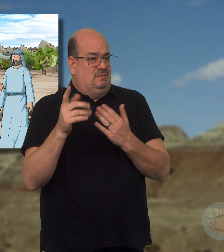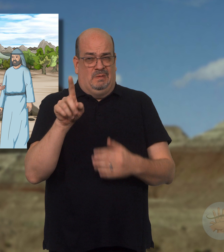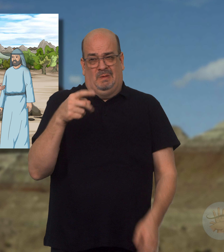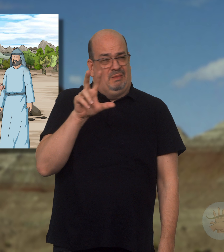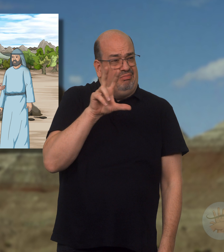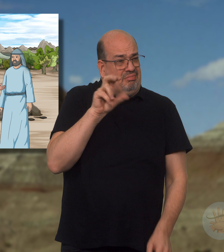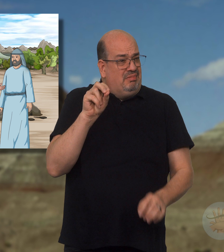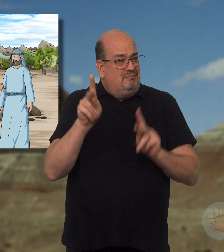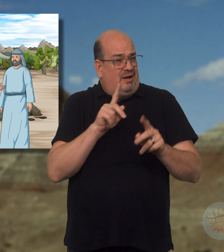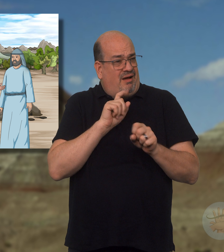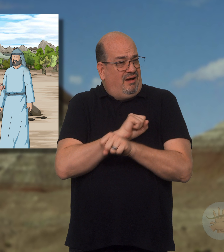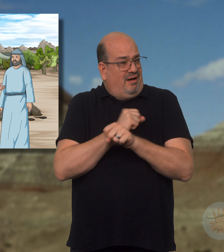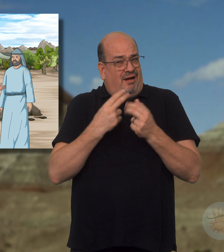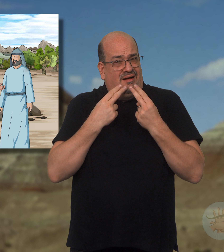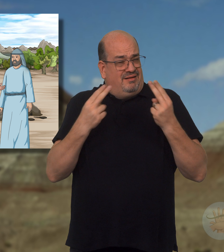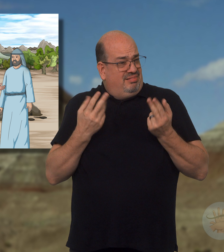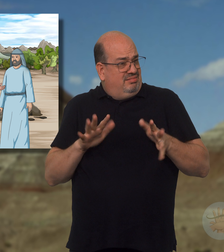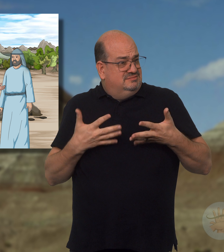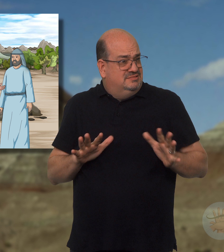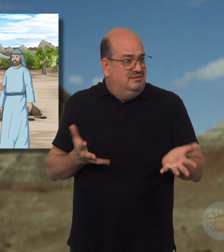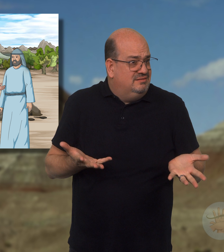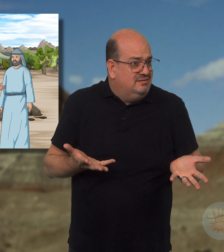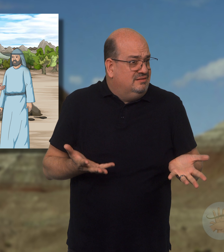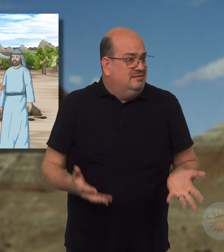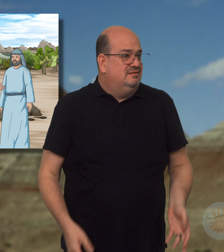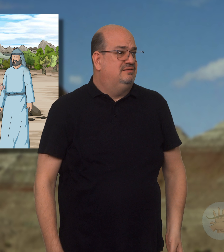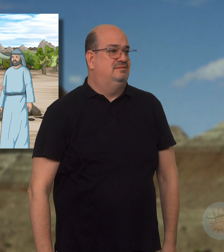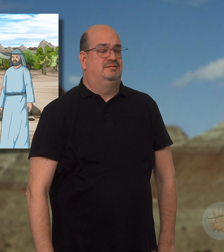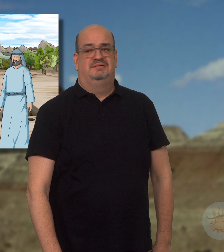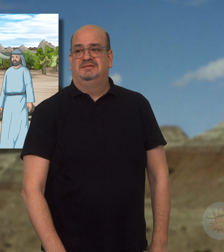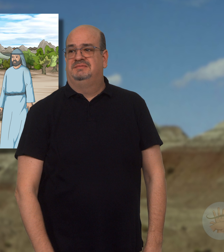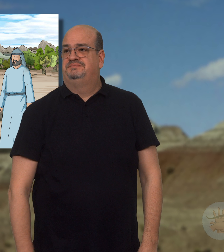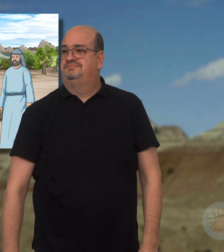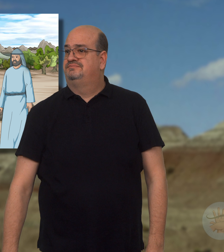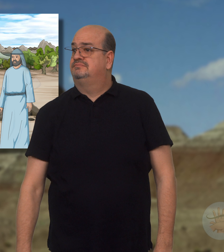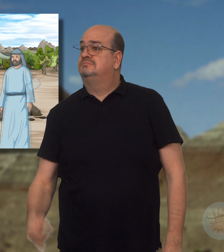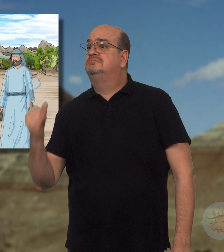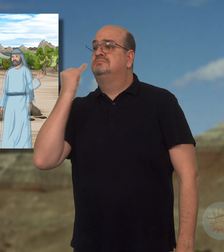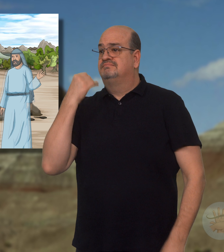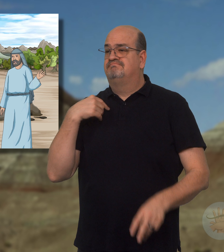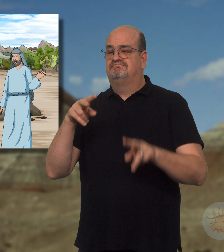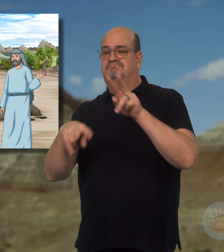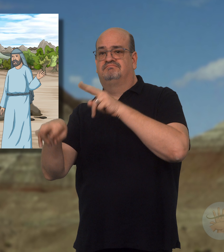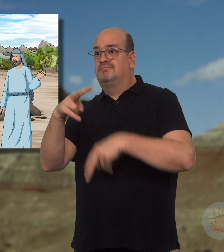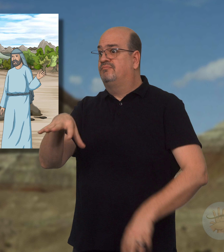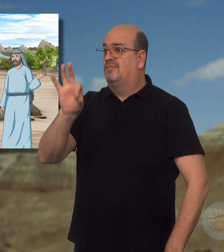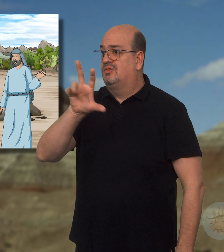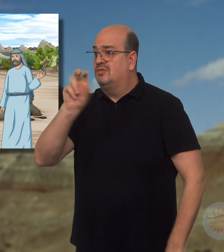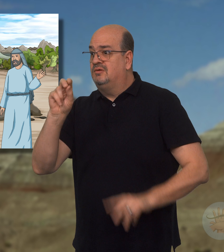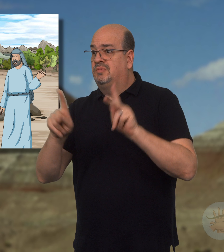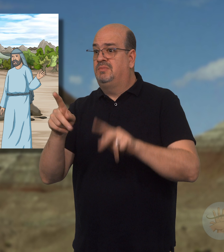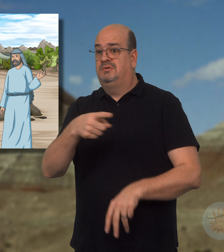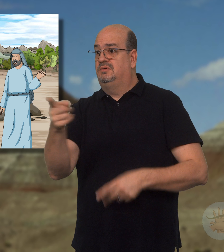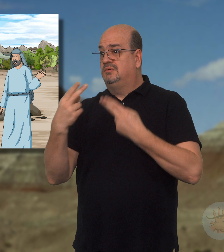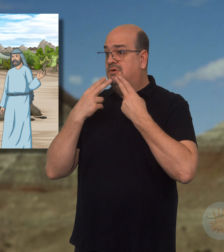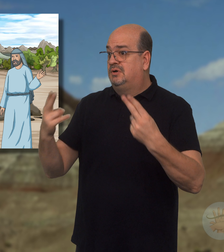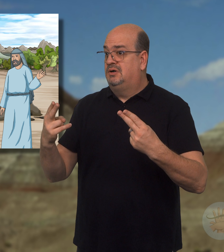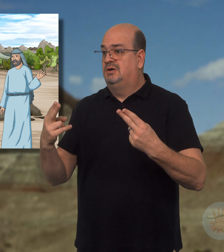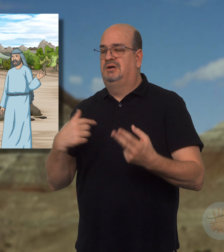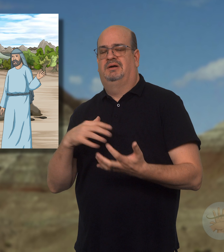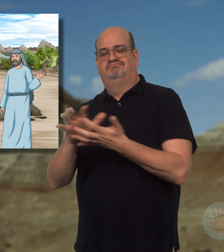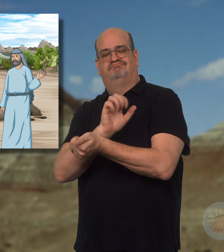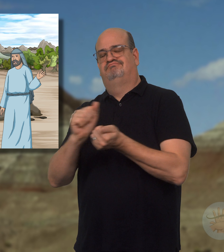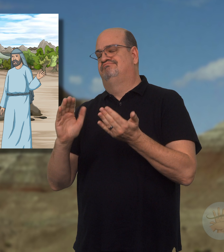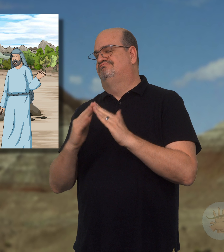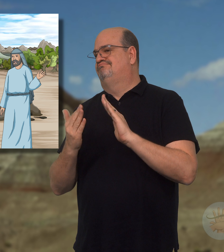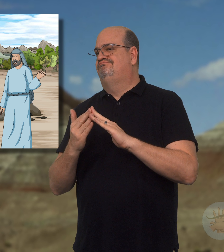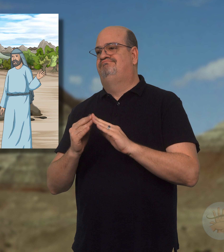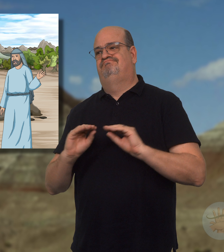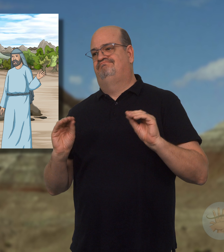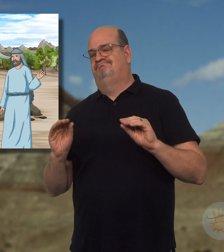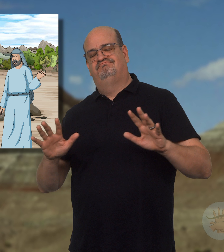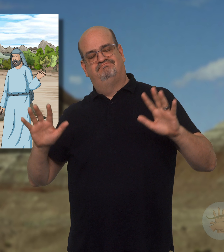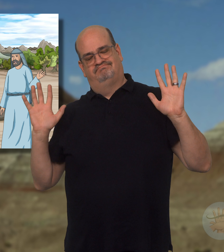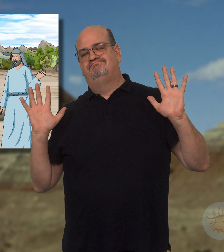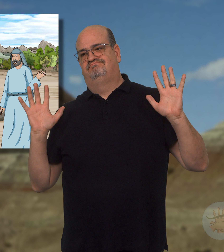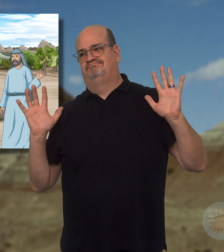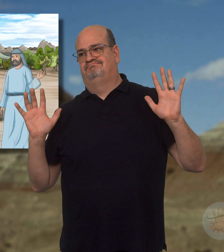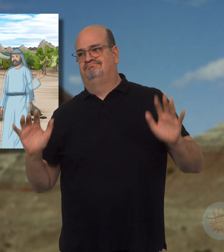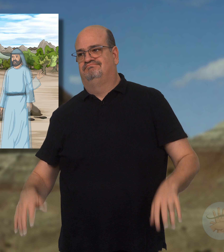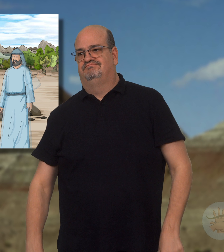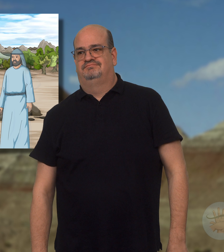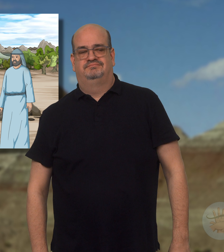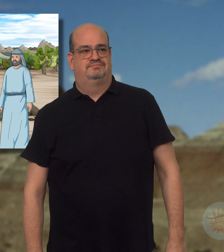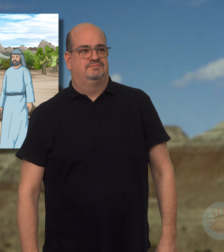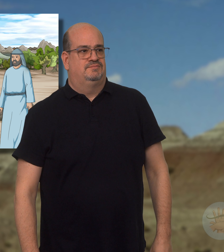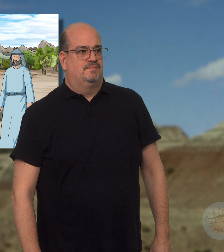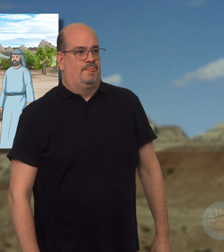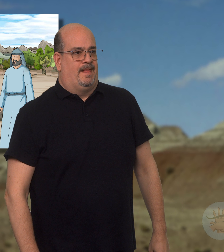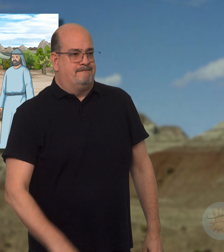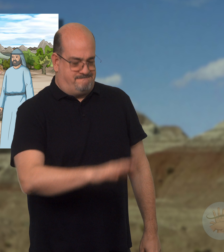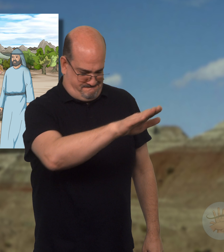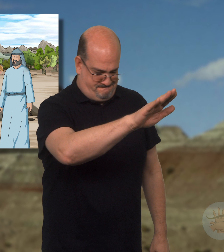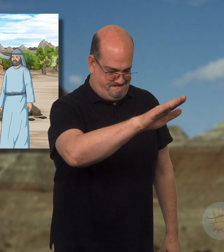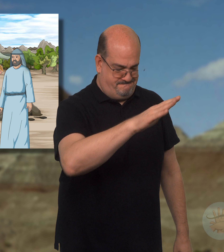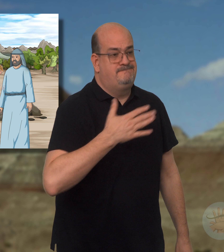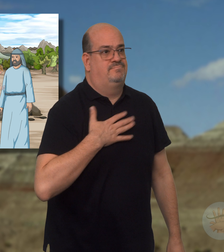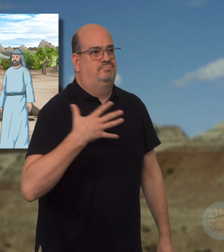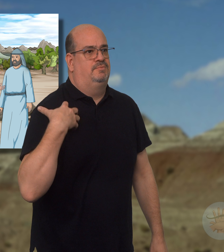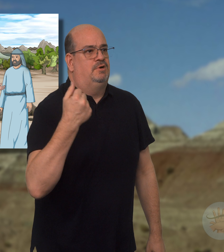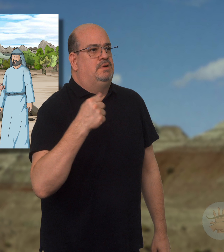He replied, “If I find thirty there, I will not do it.”